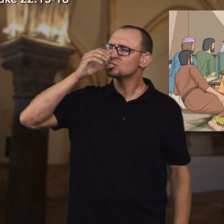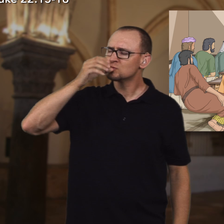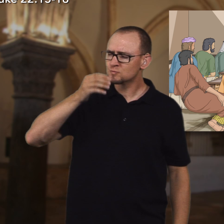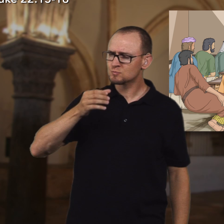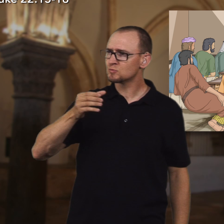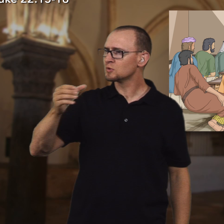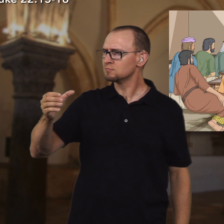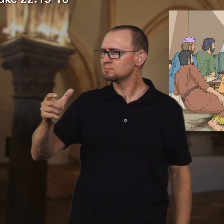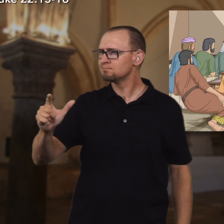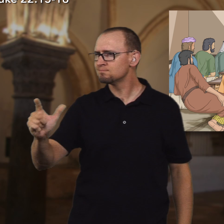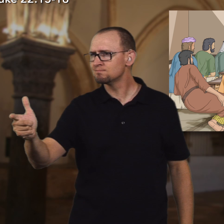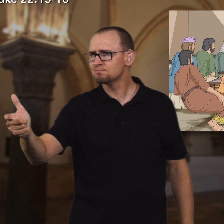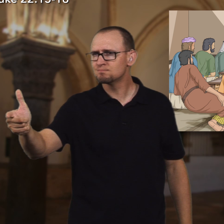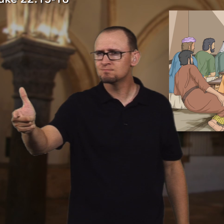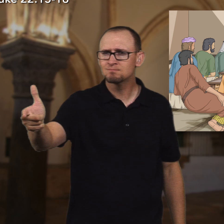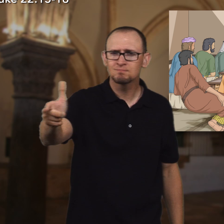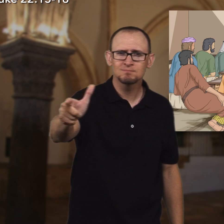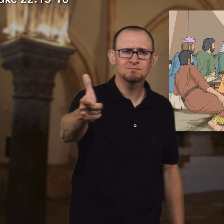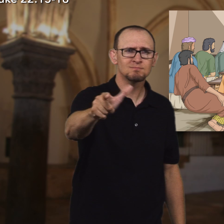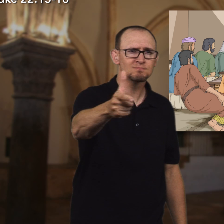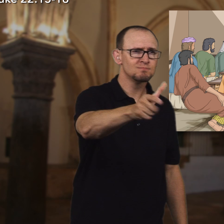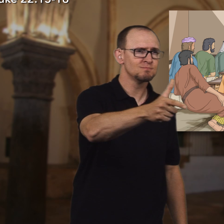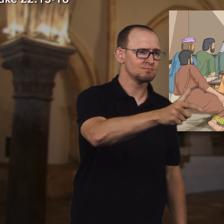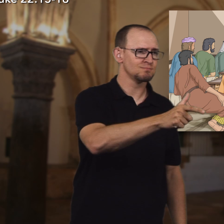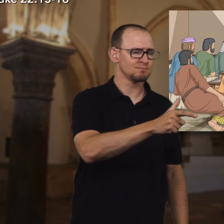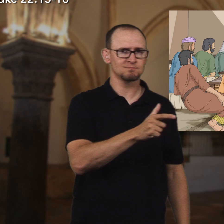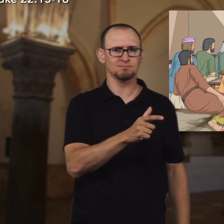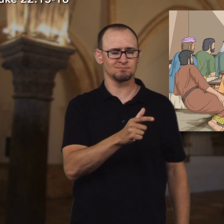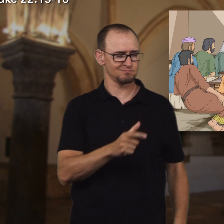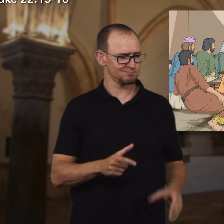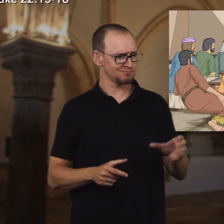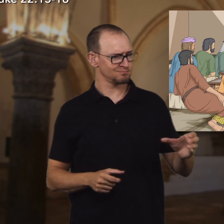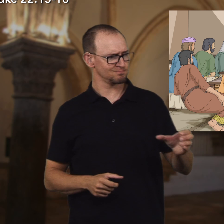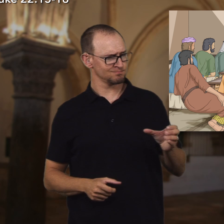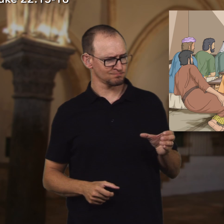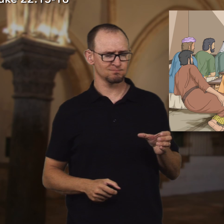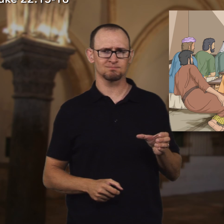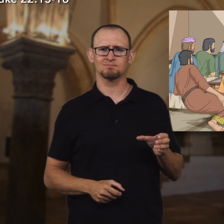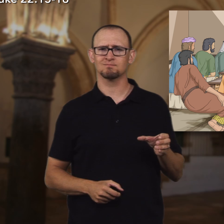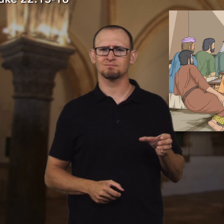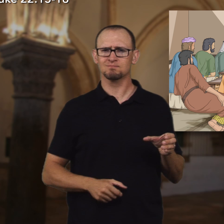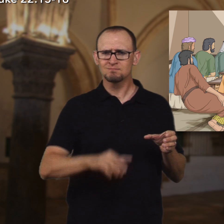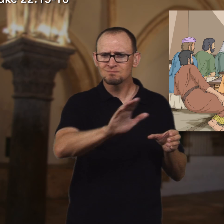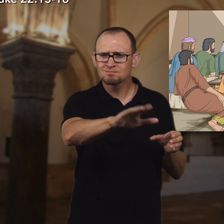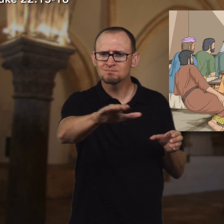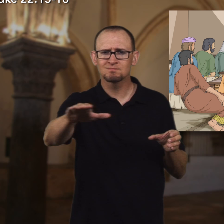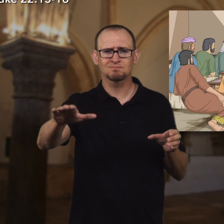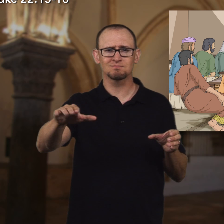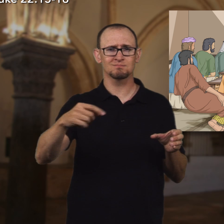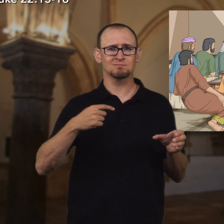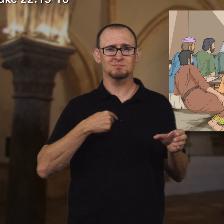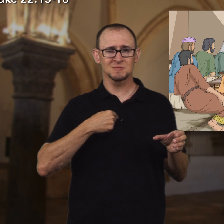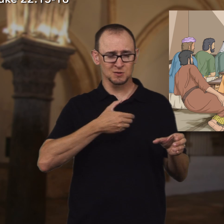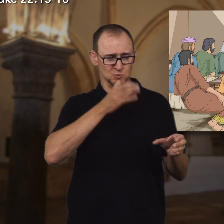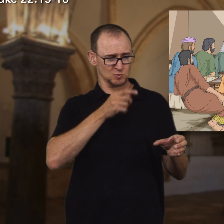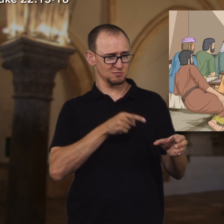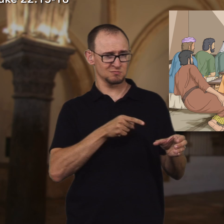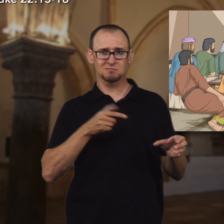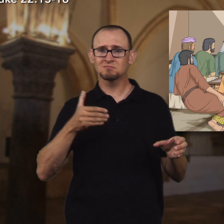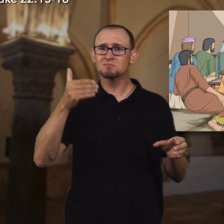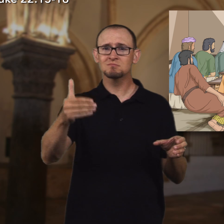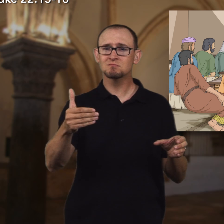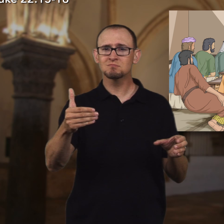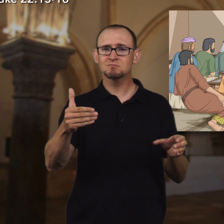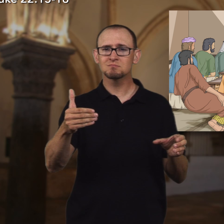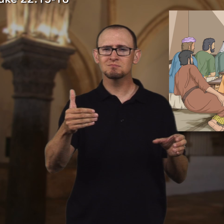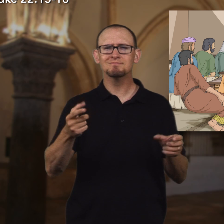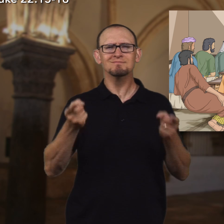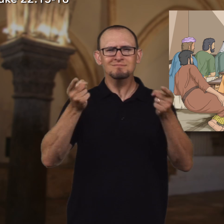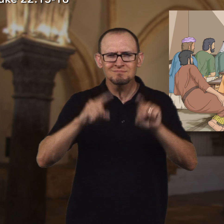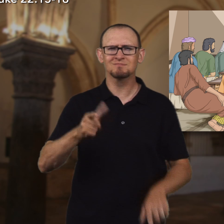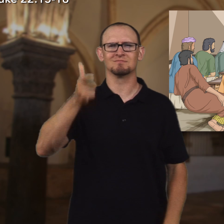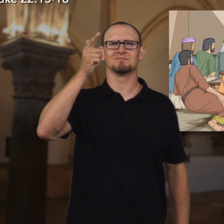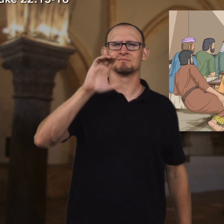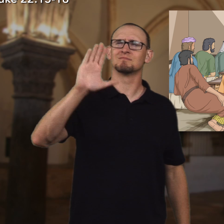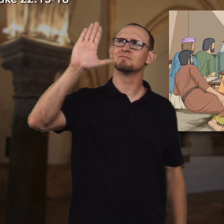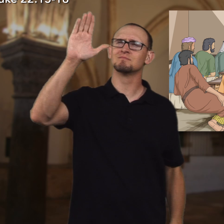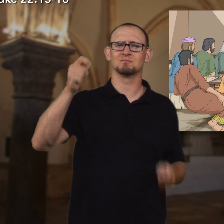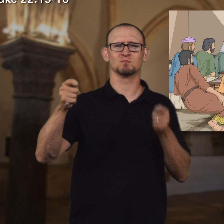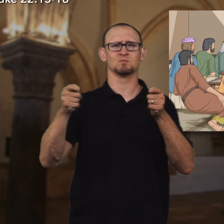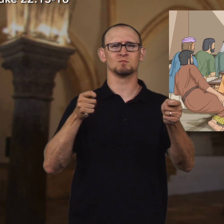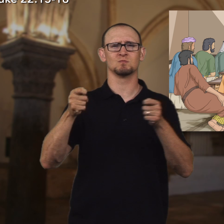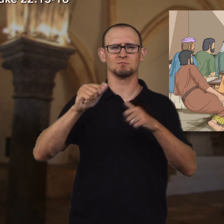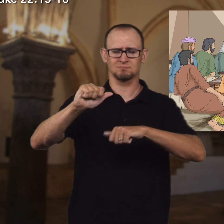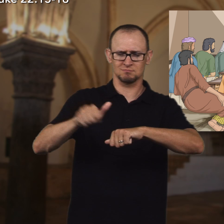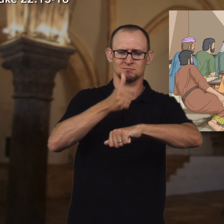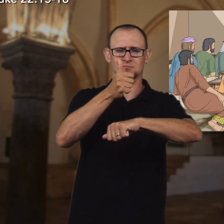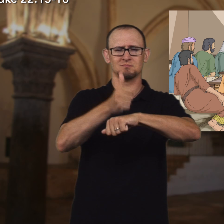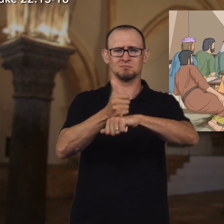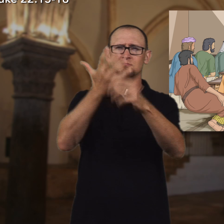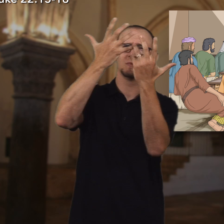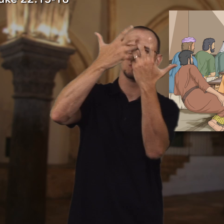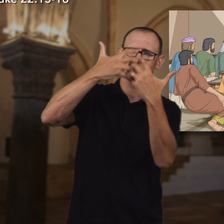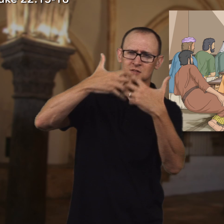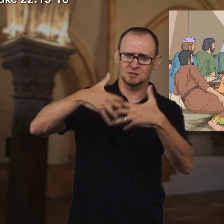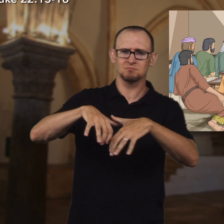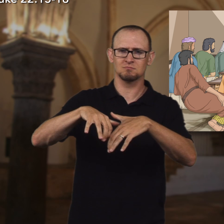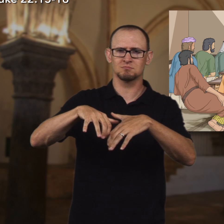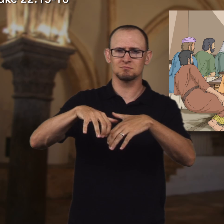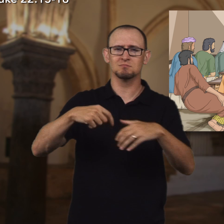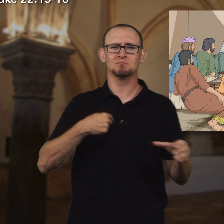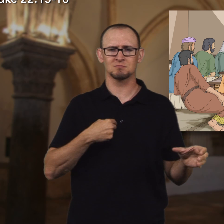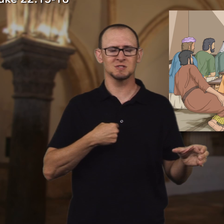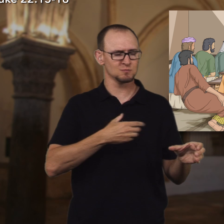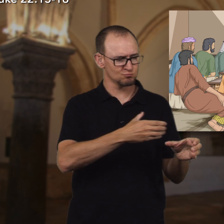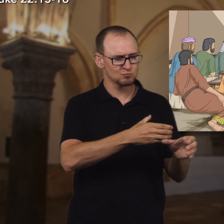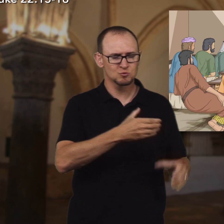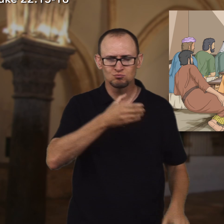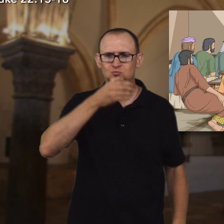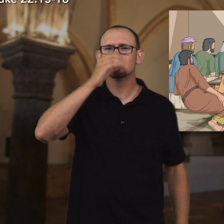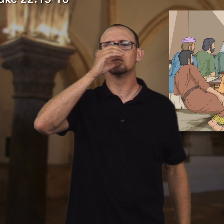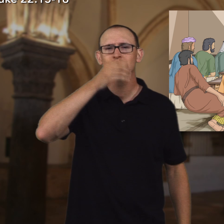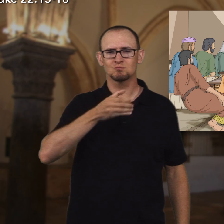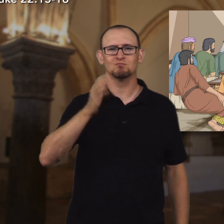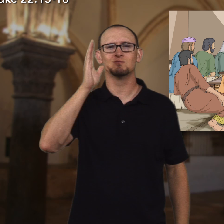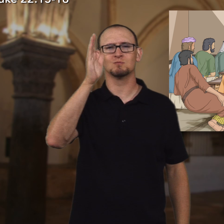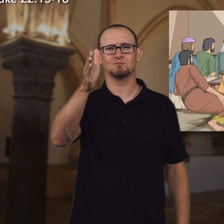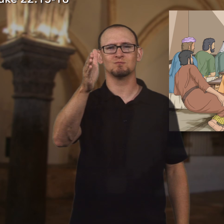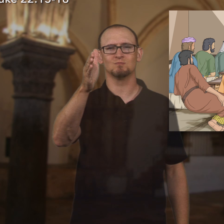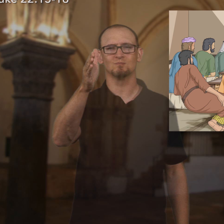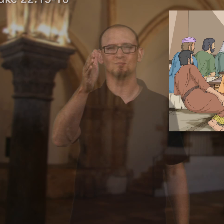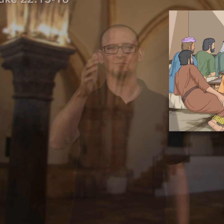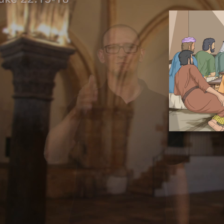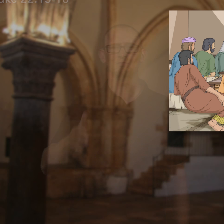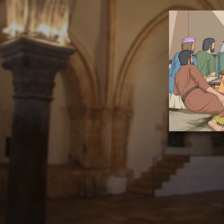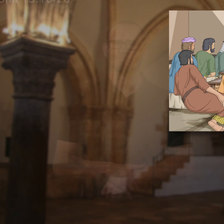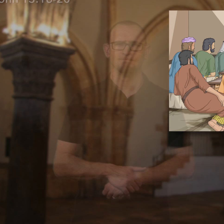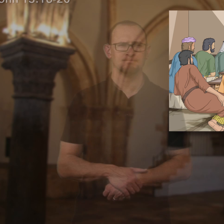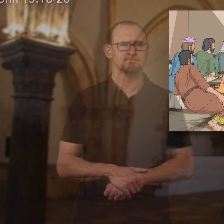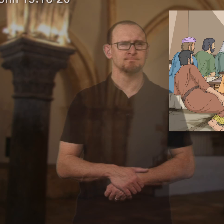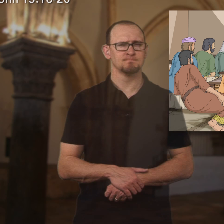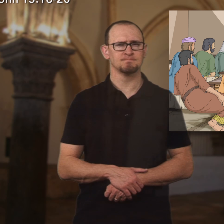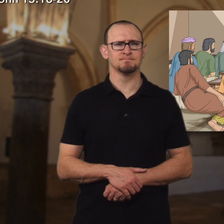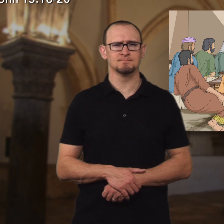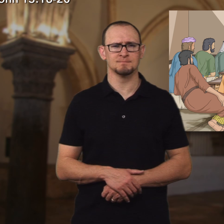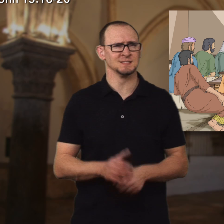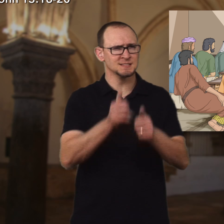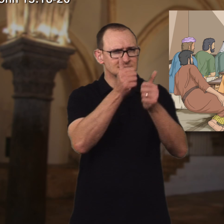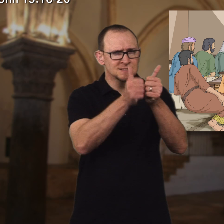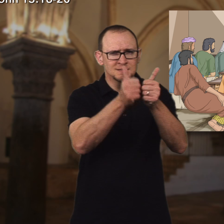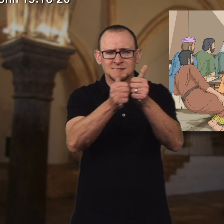For I tell you that I will not drink of the fruit of the vine from now on until the kingdom of God comes.”